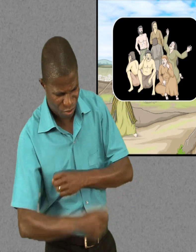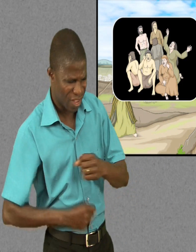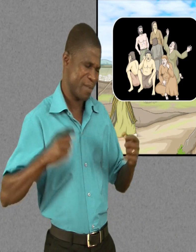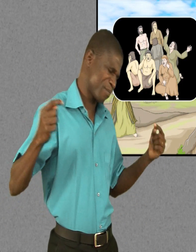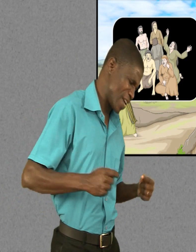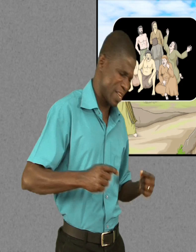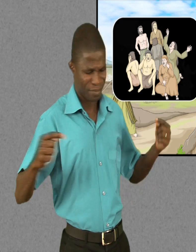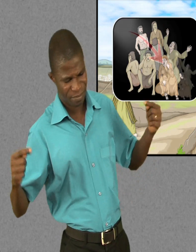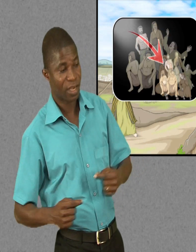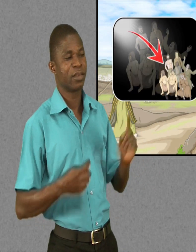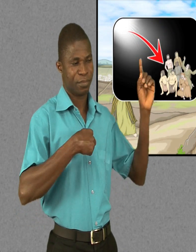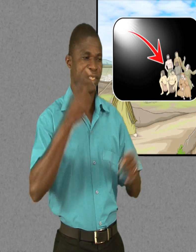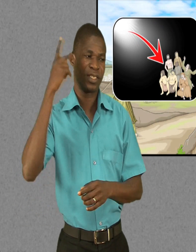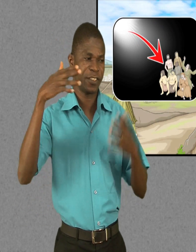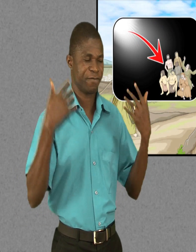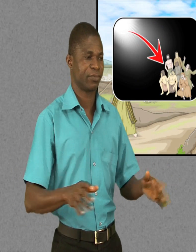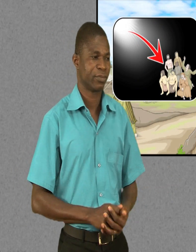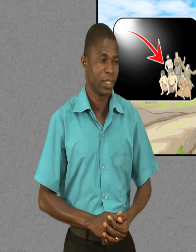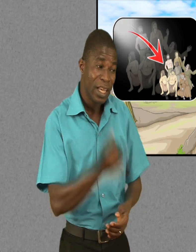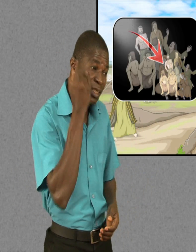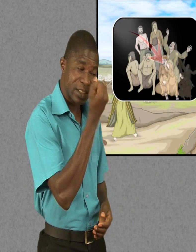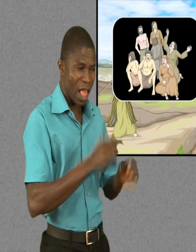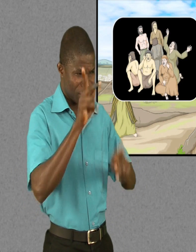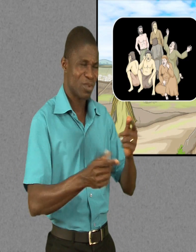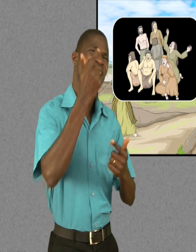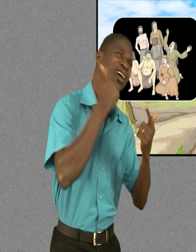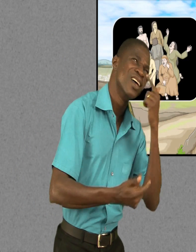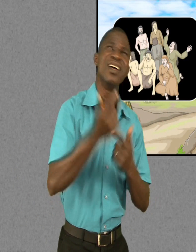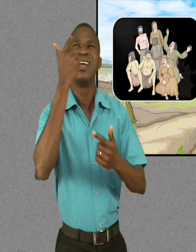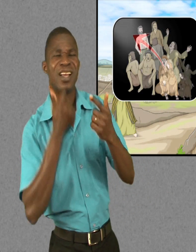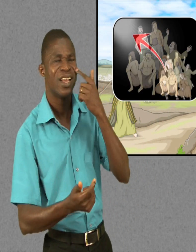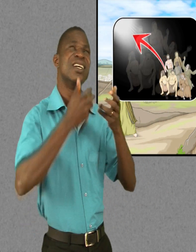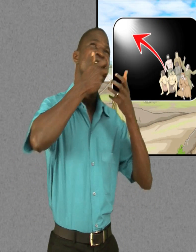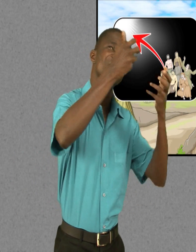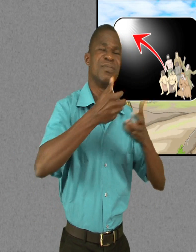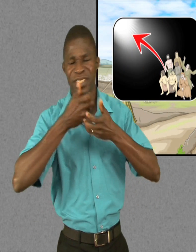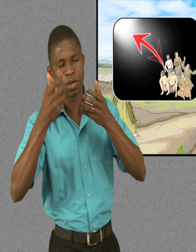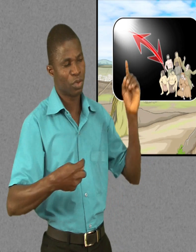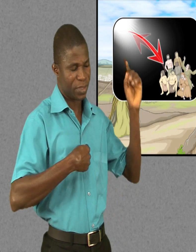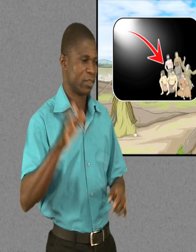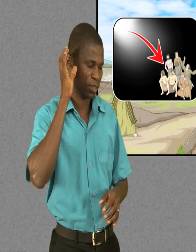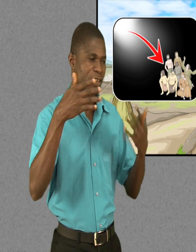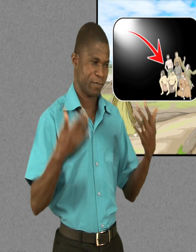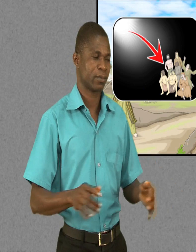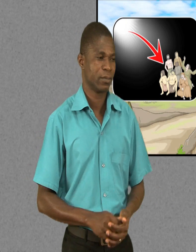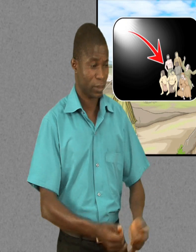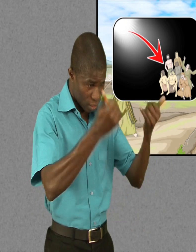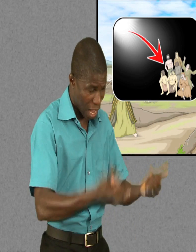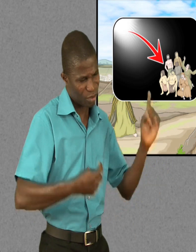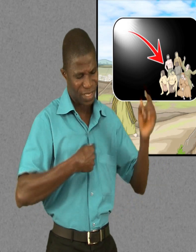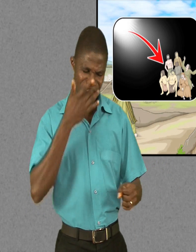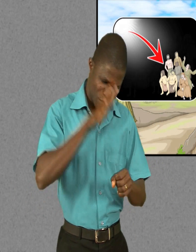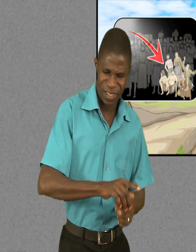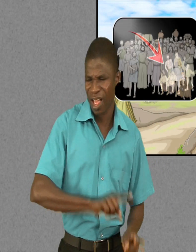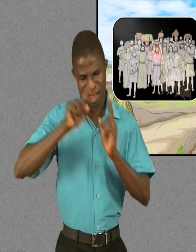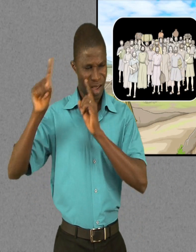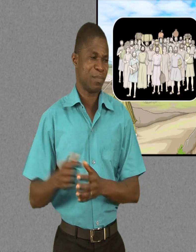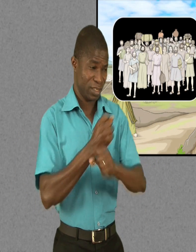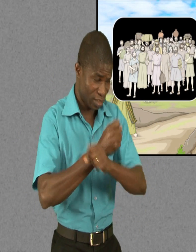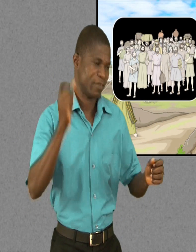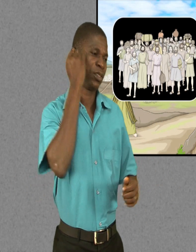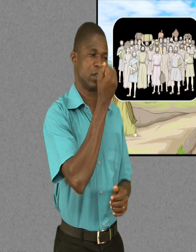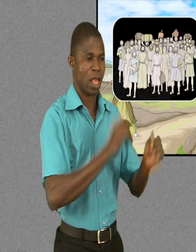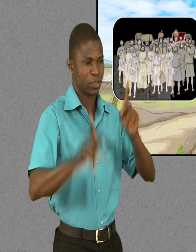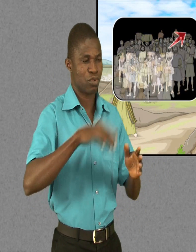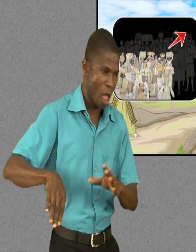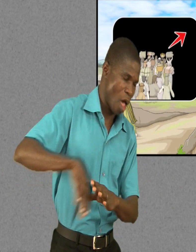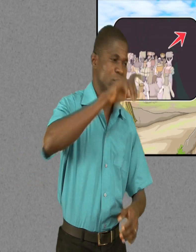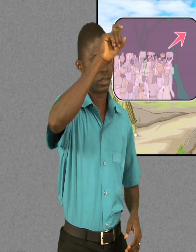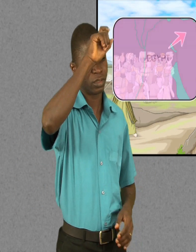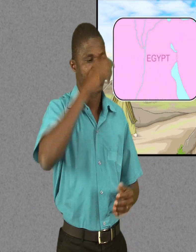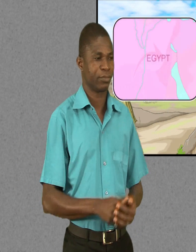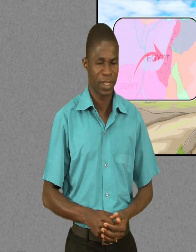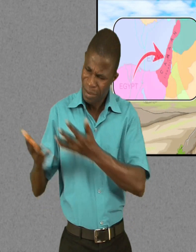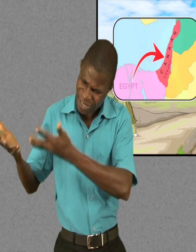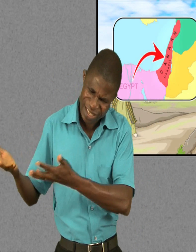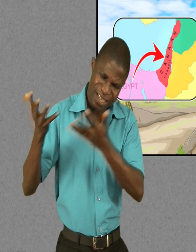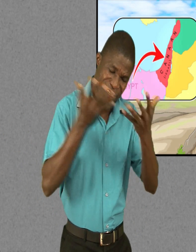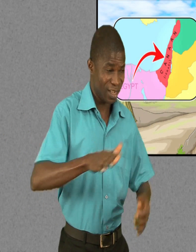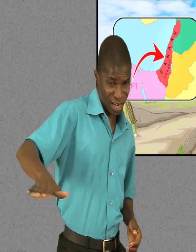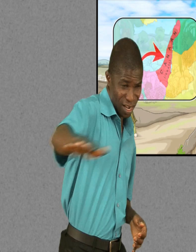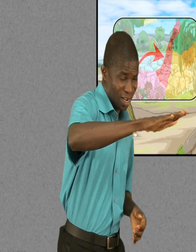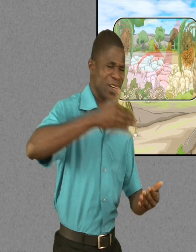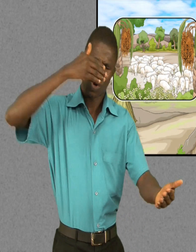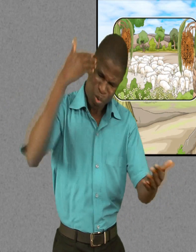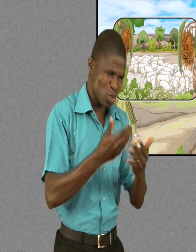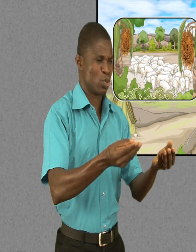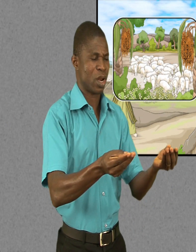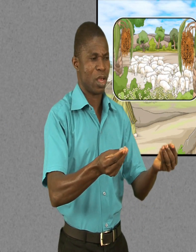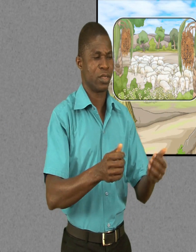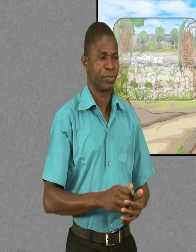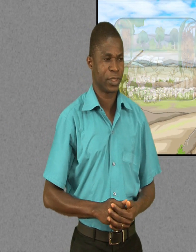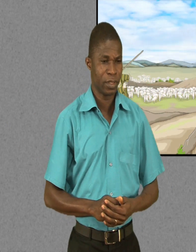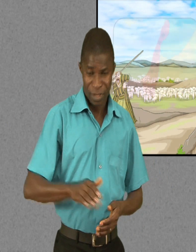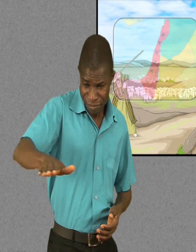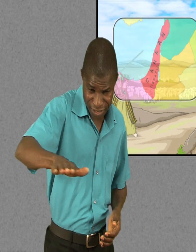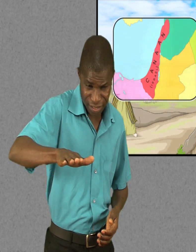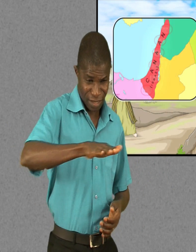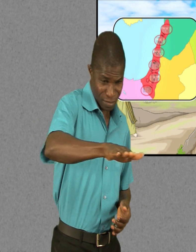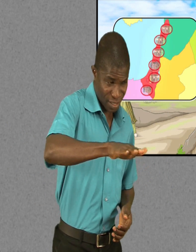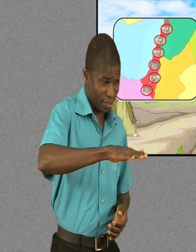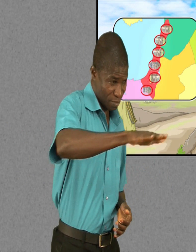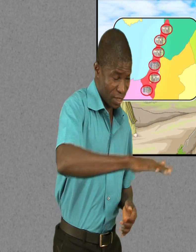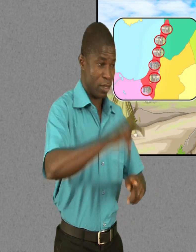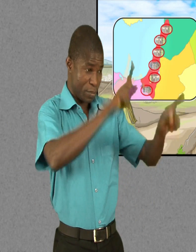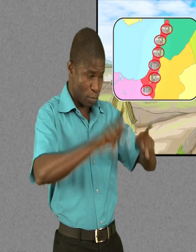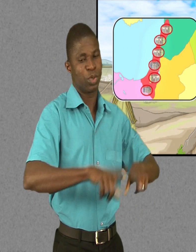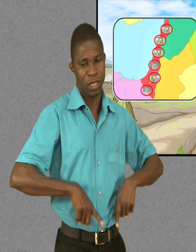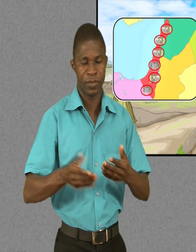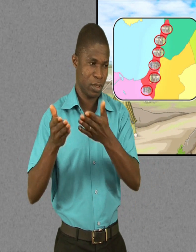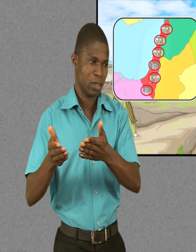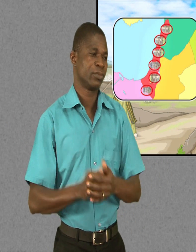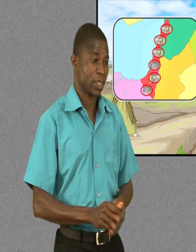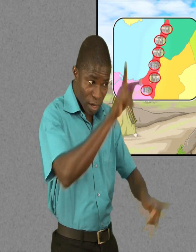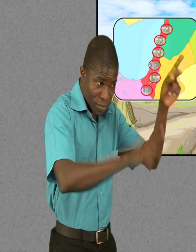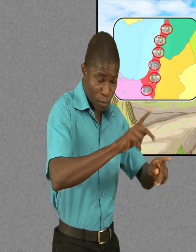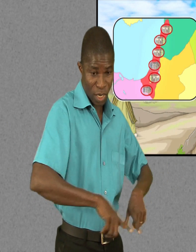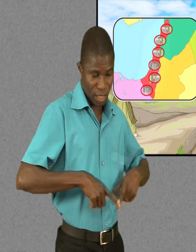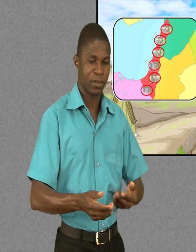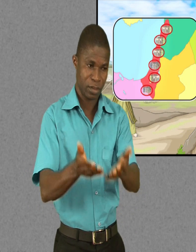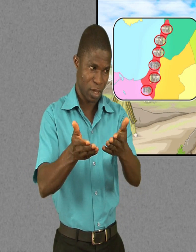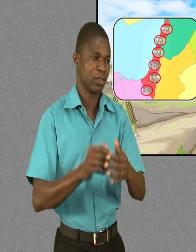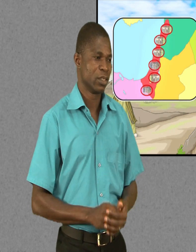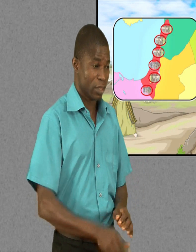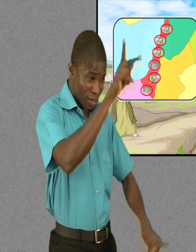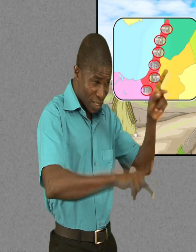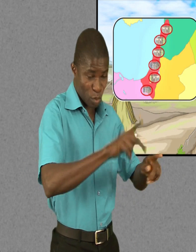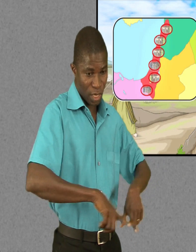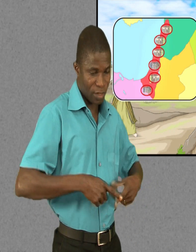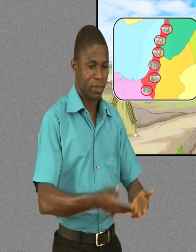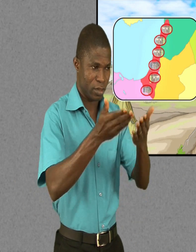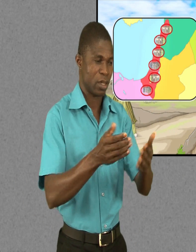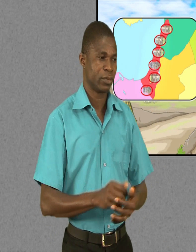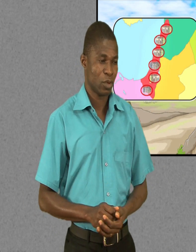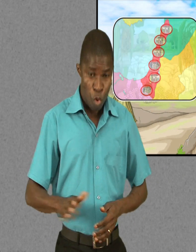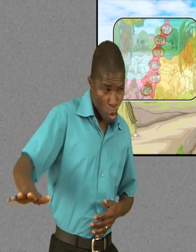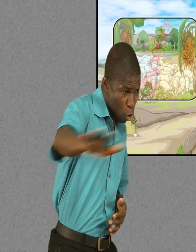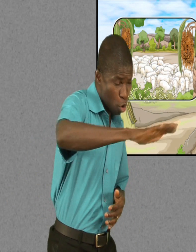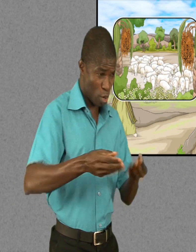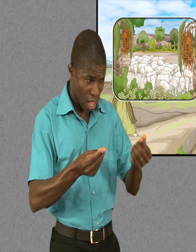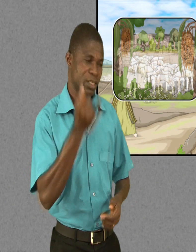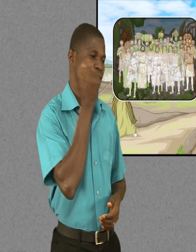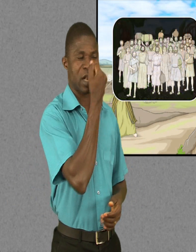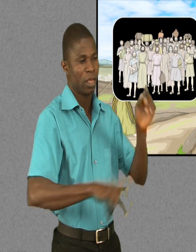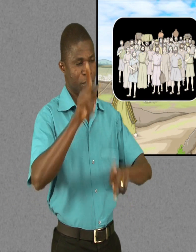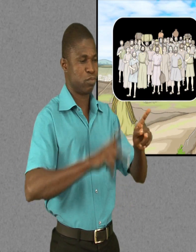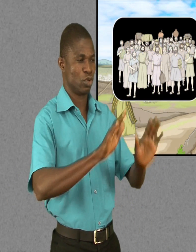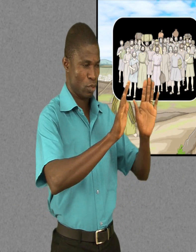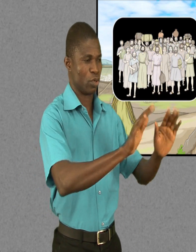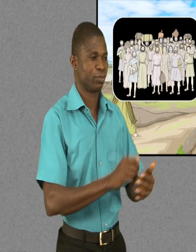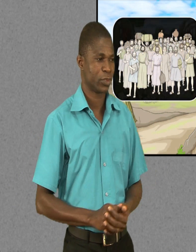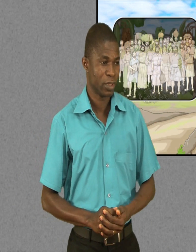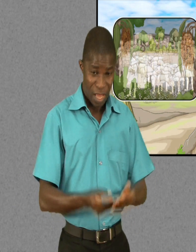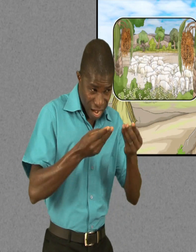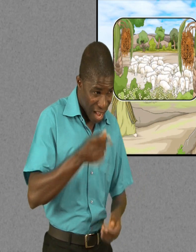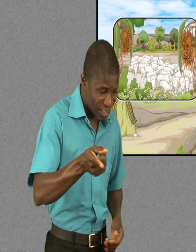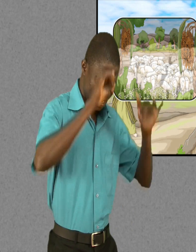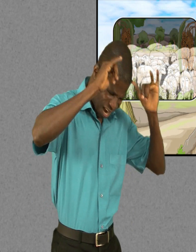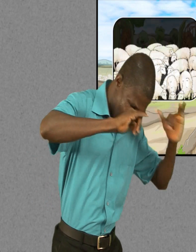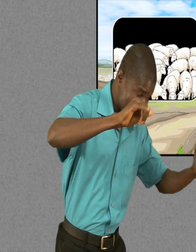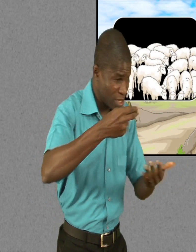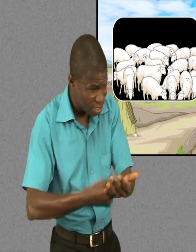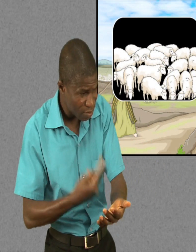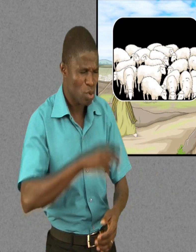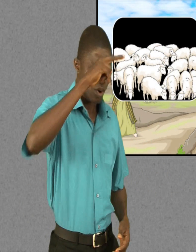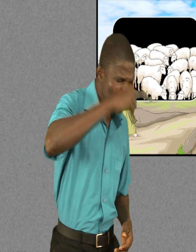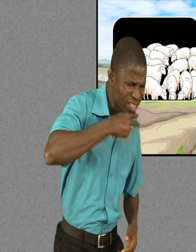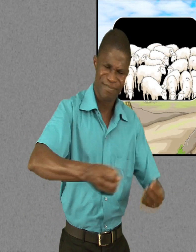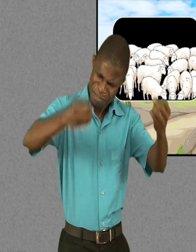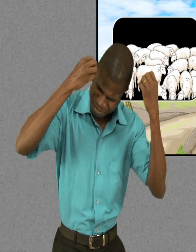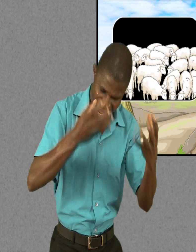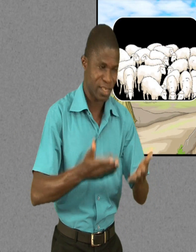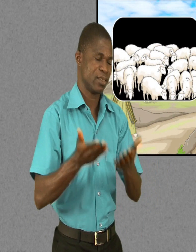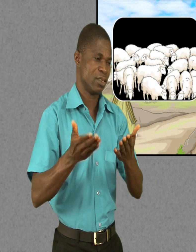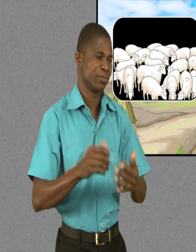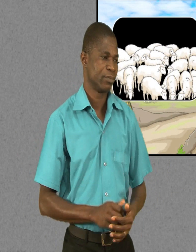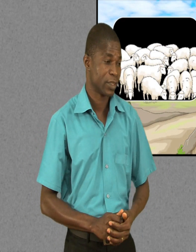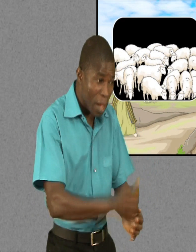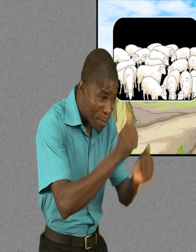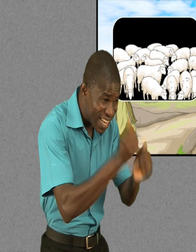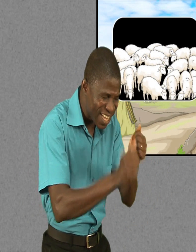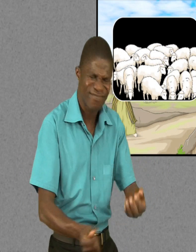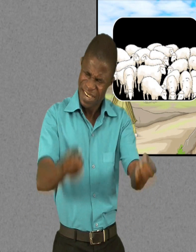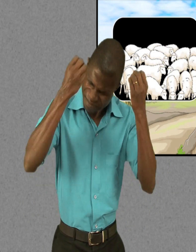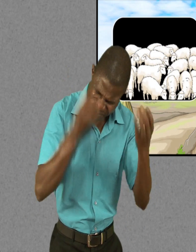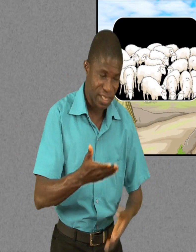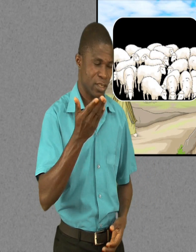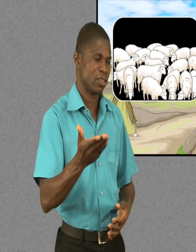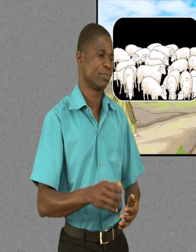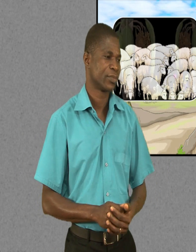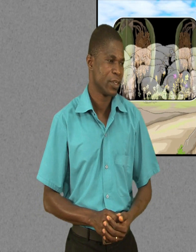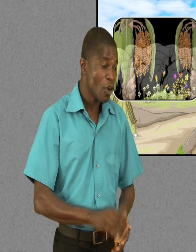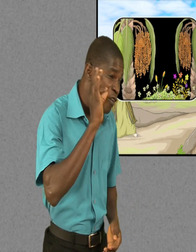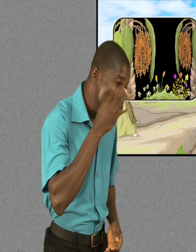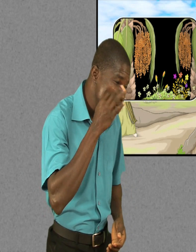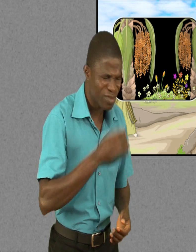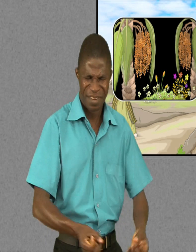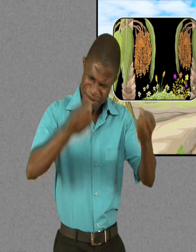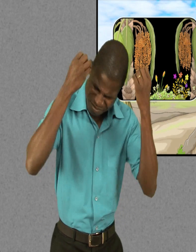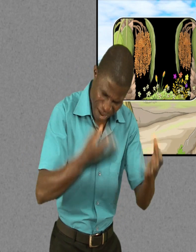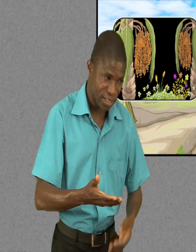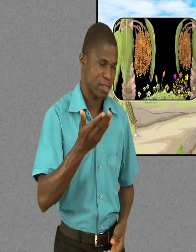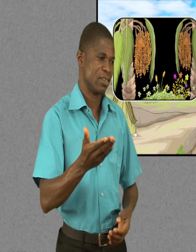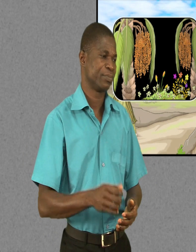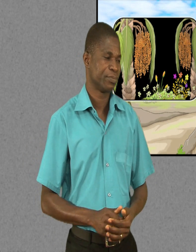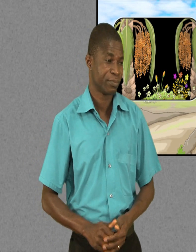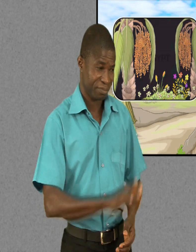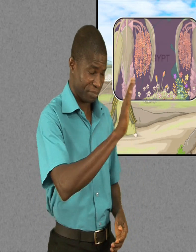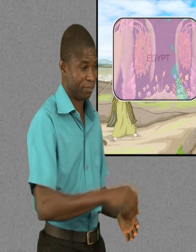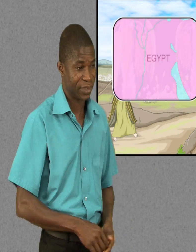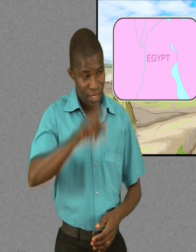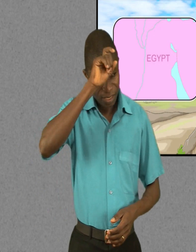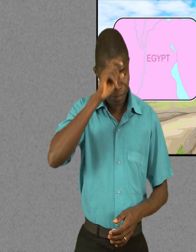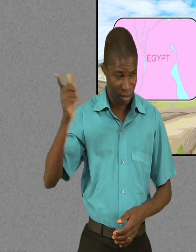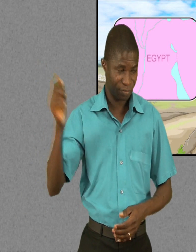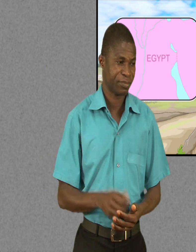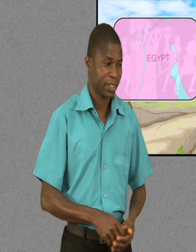I have come down to rescue them from the hand of the Egyptians and to bring them up out of that land to a good and spacious land, a land flowing with milk and honey—the home of the Canaanites, Hittites, Amorites, Perizzites, Hivites, and Jebusites.